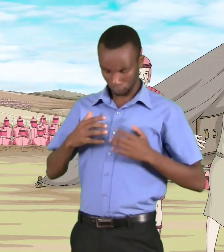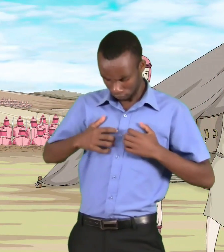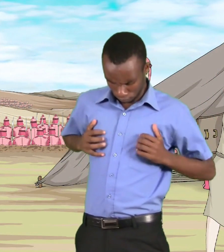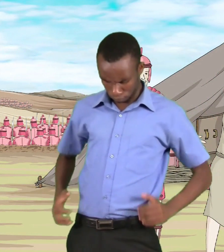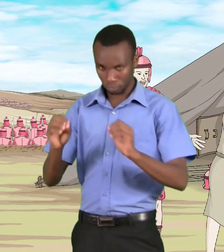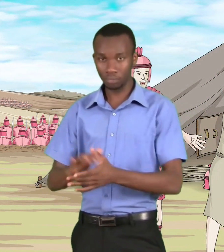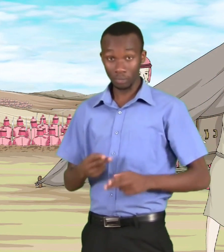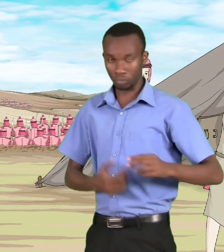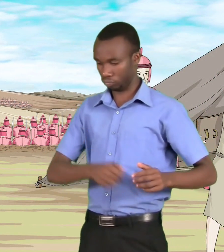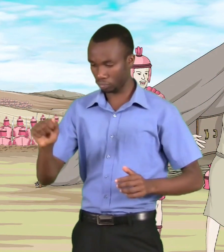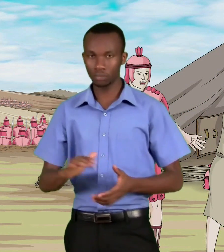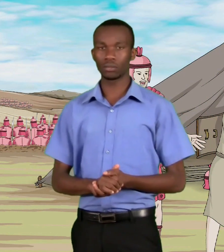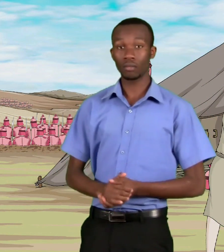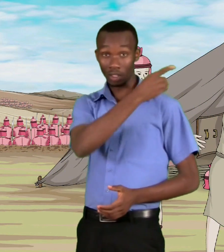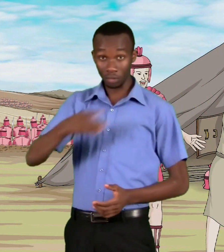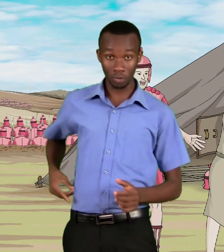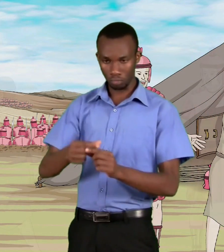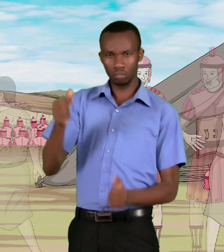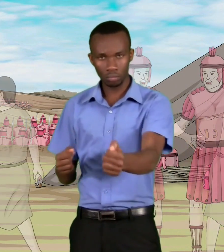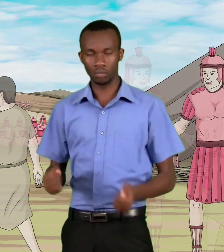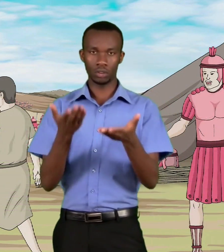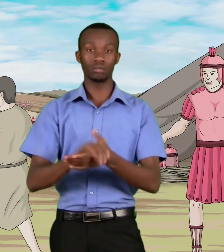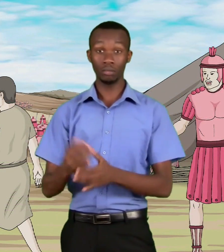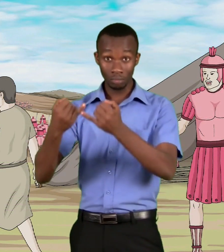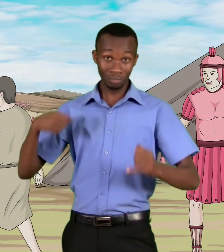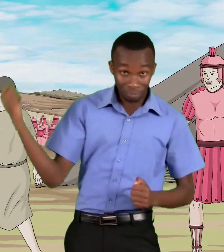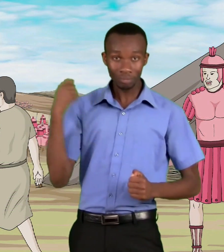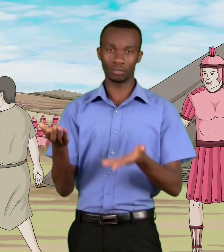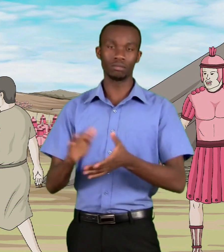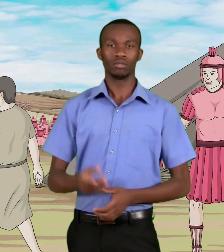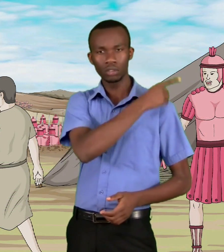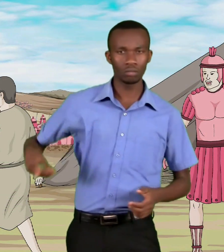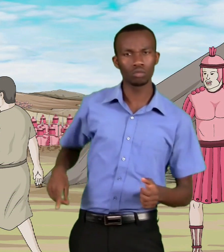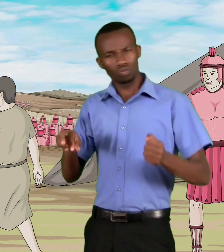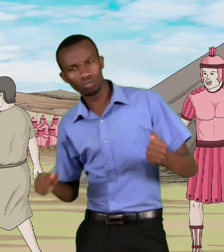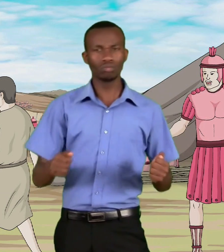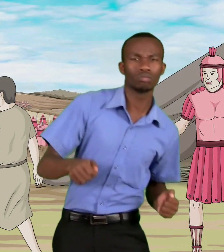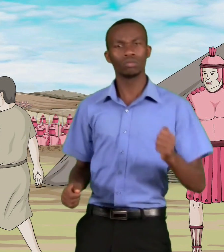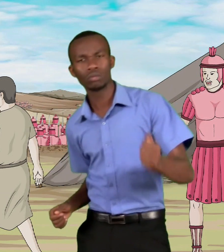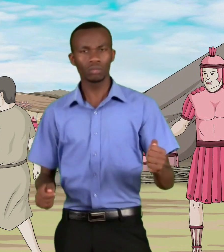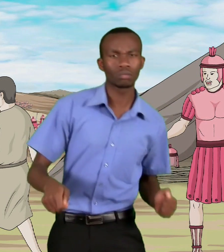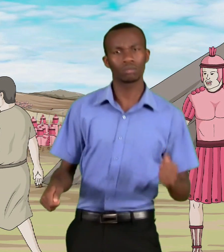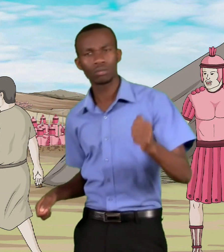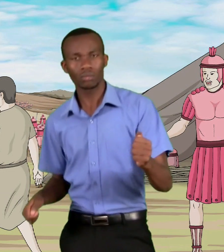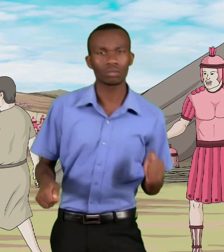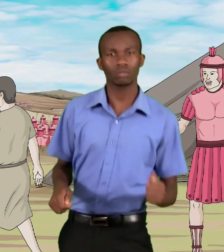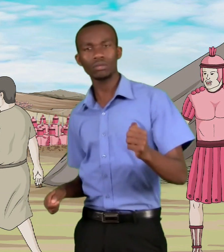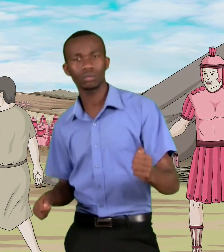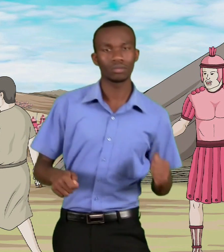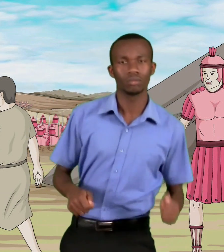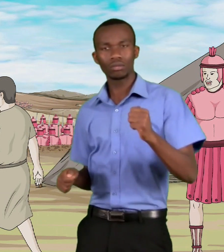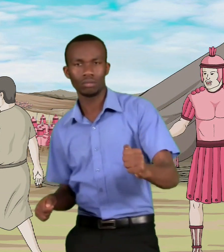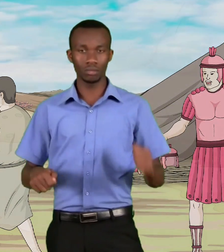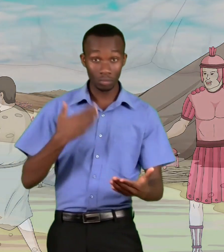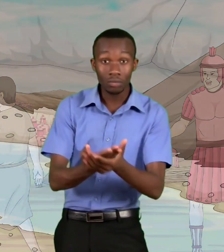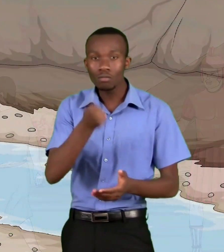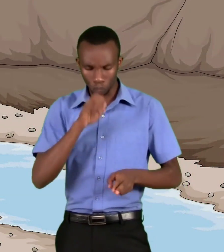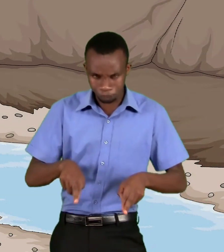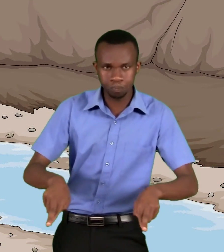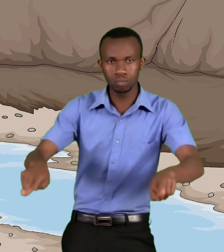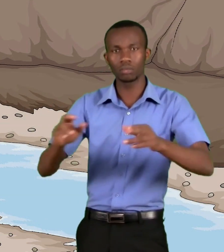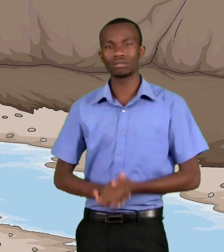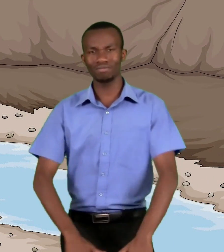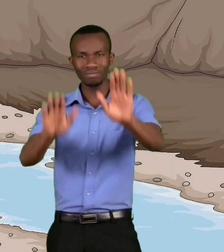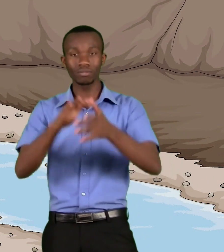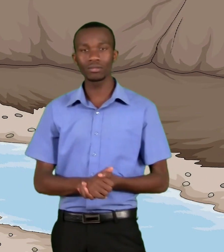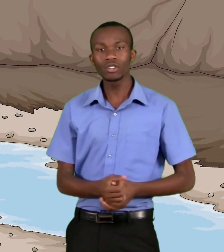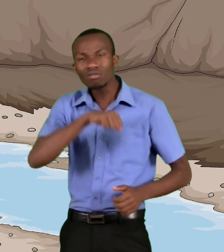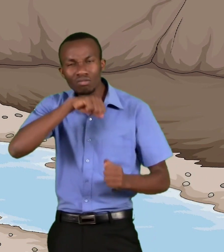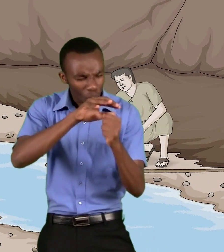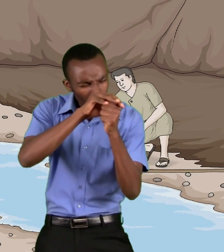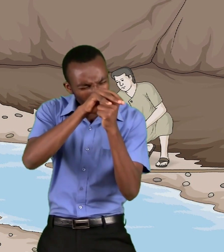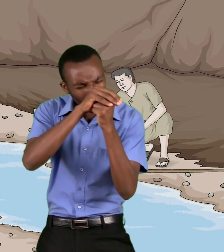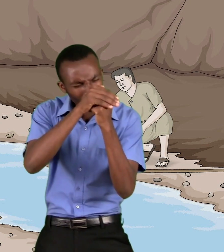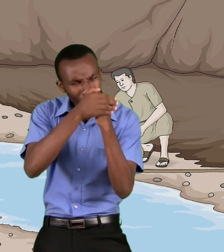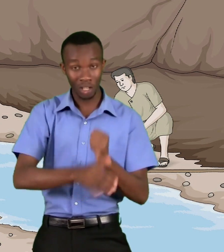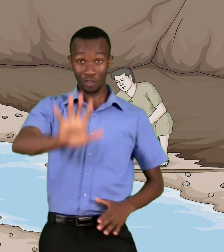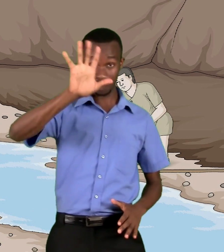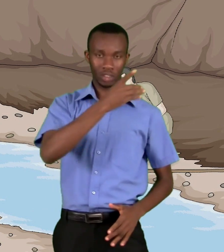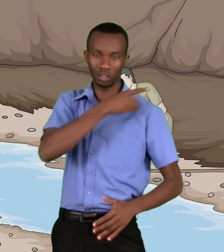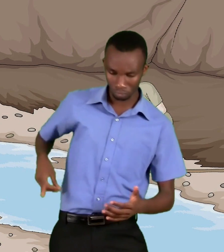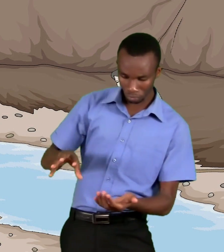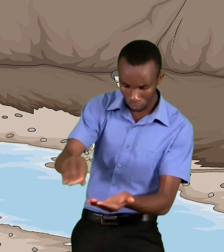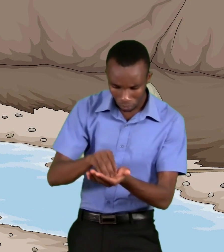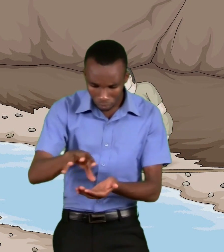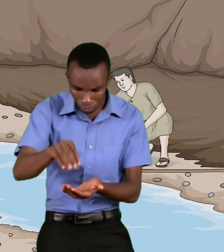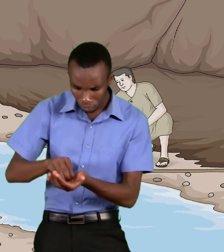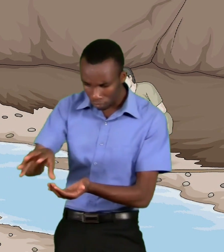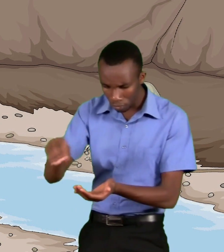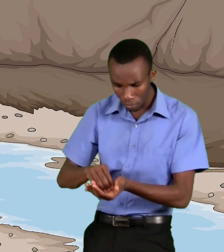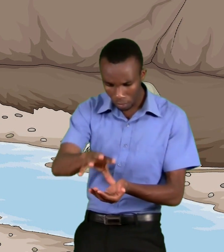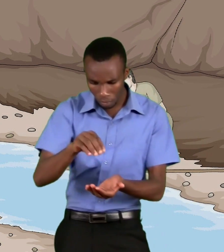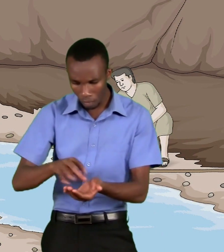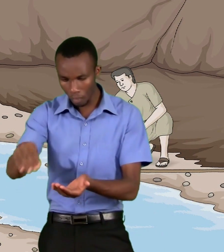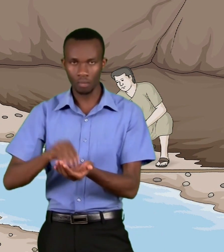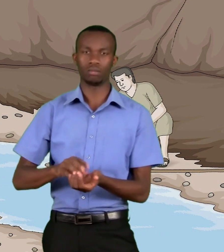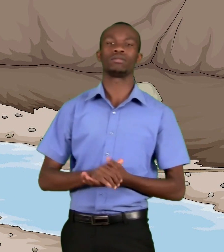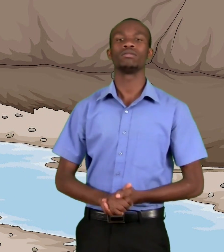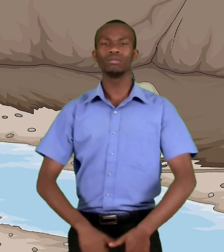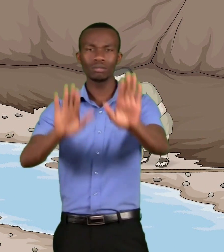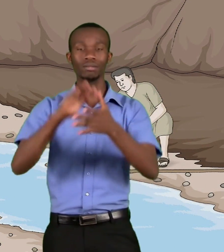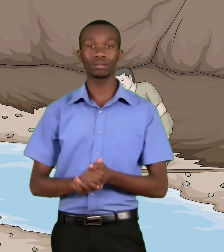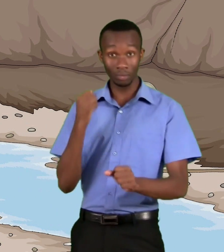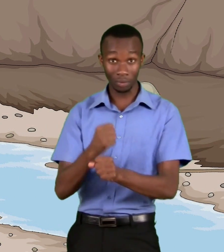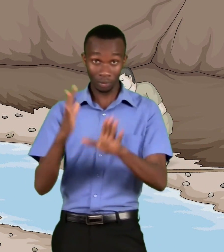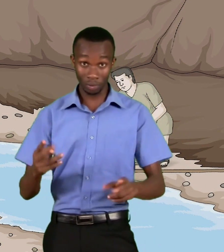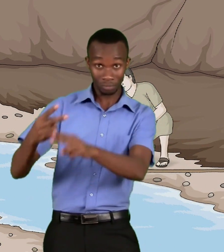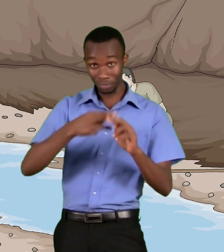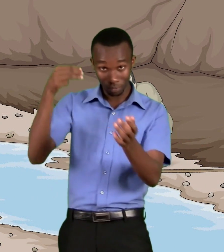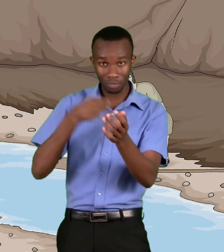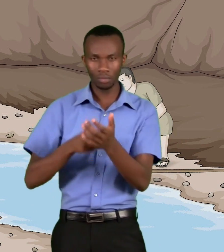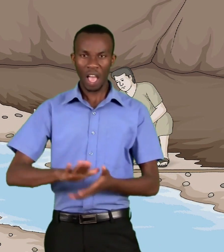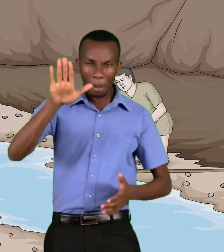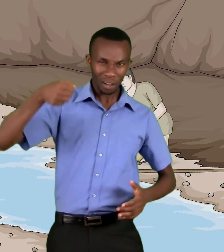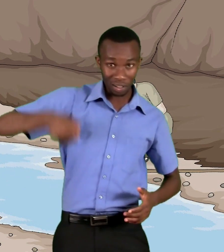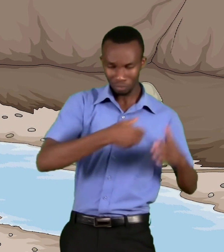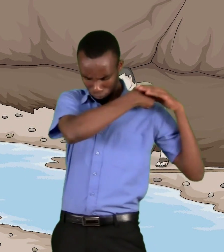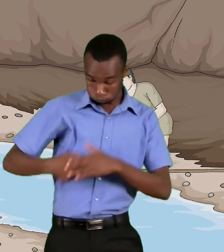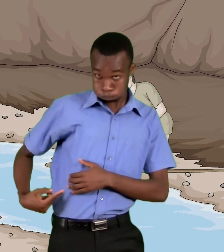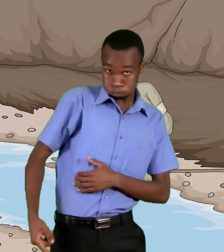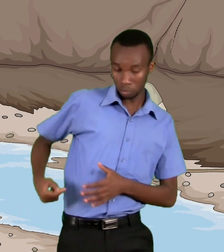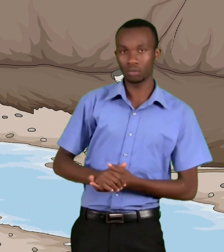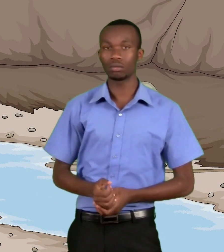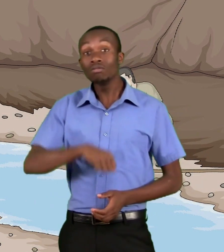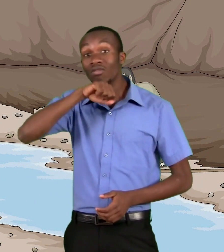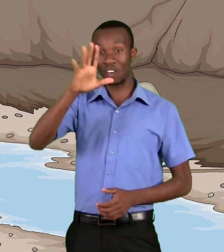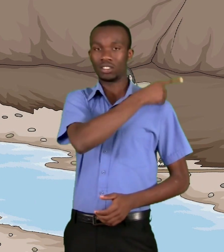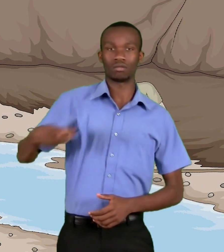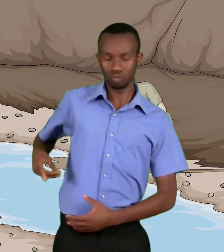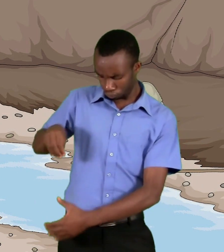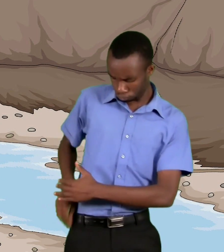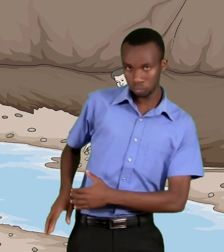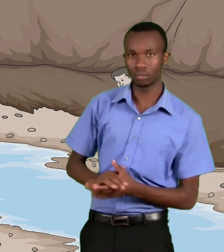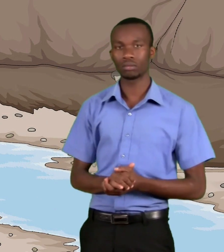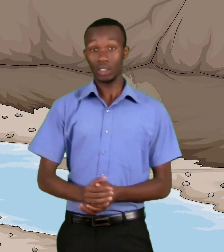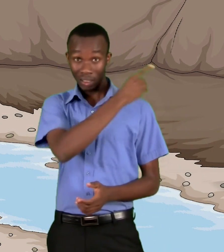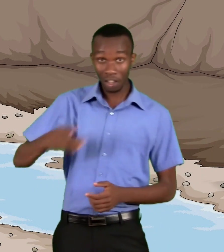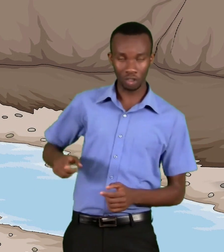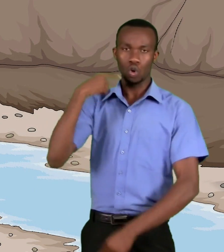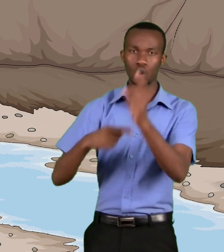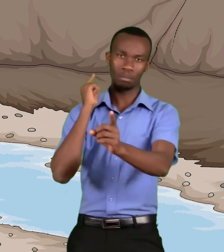And David took his staff in his hand, selected five smooth stones from the brook, and put them in the pouch of his shepherd’s bag.